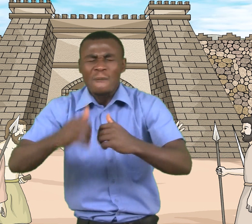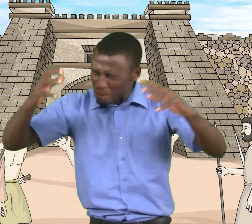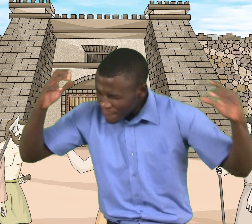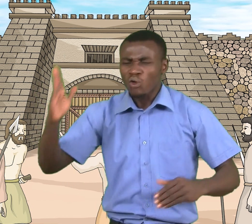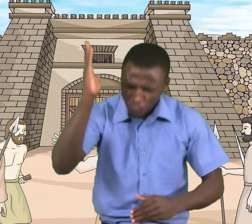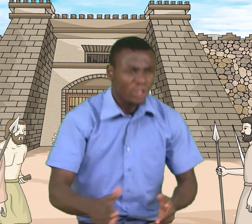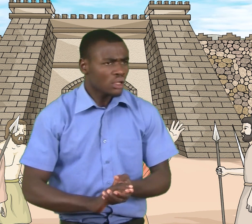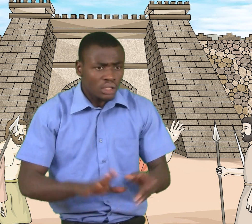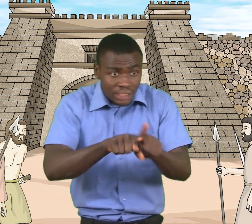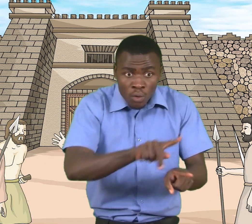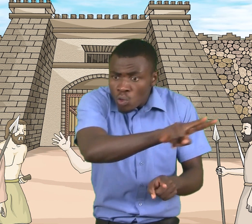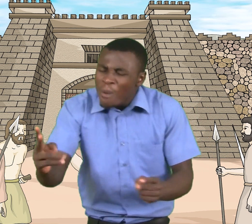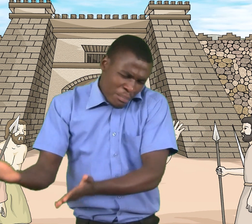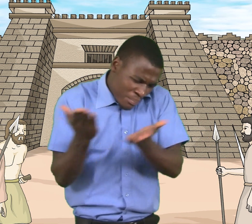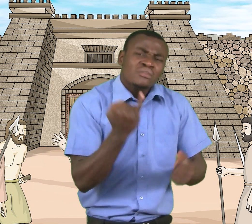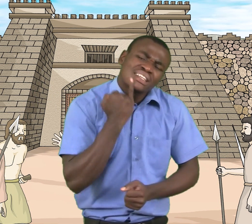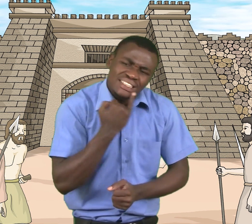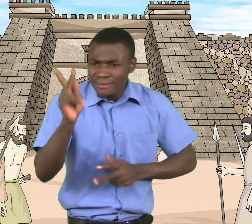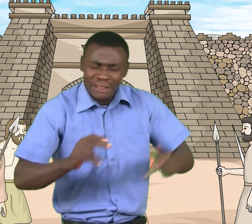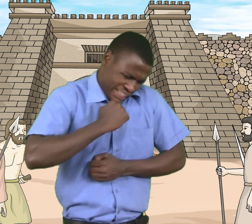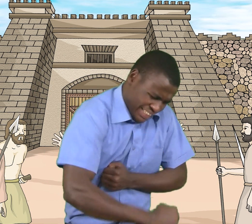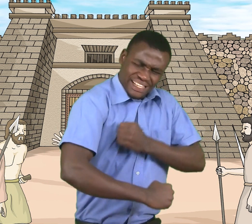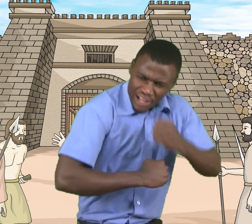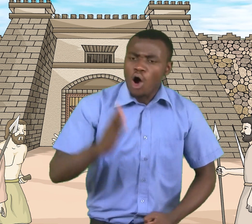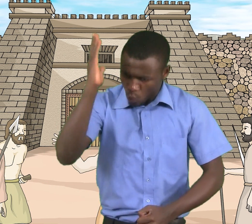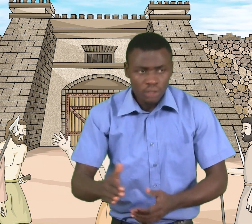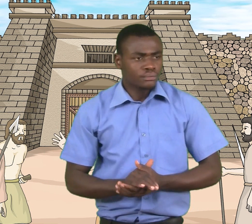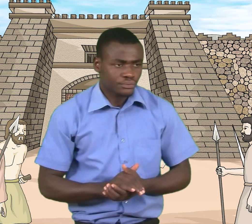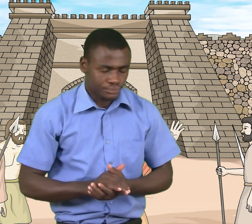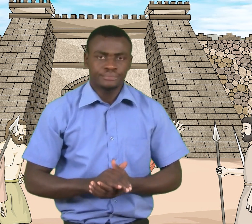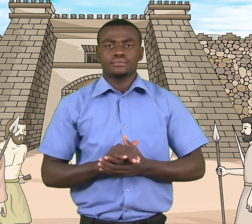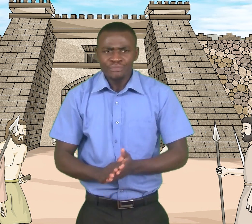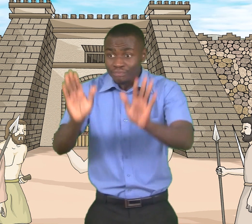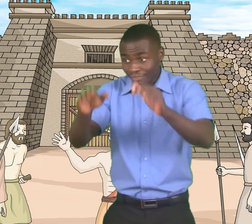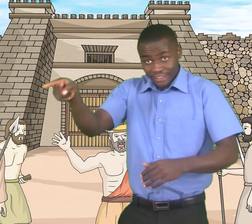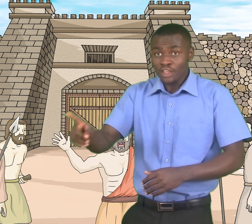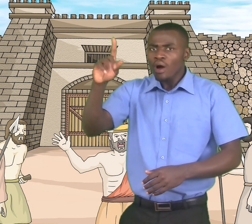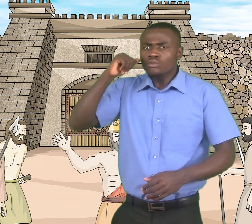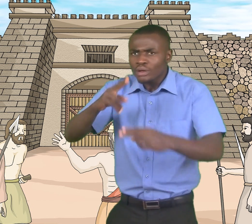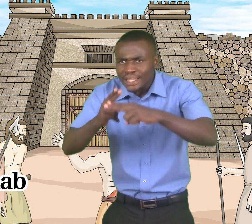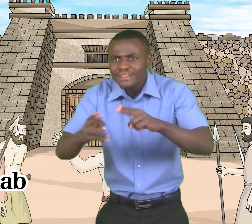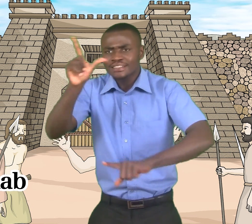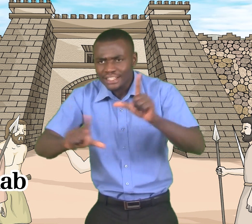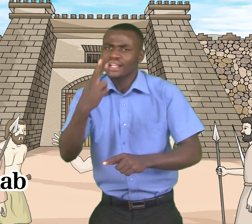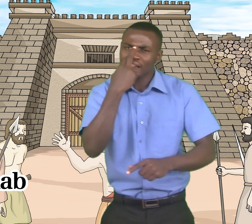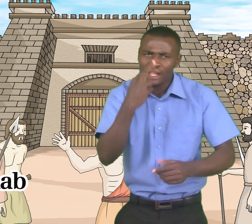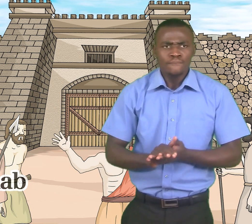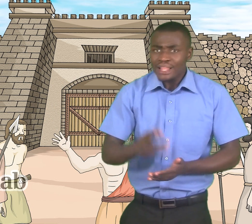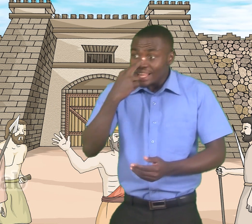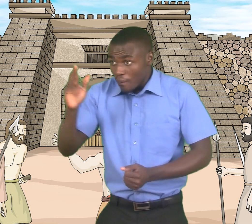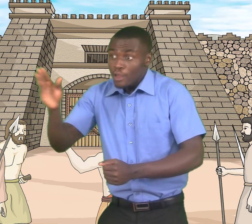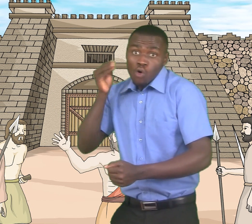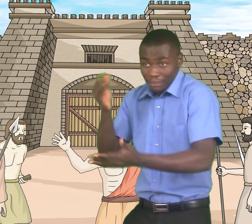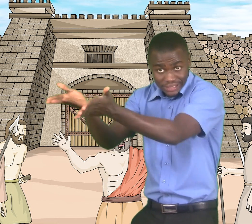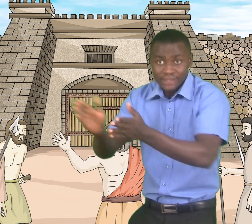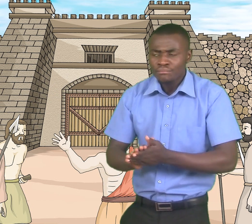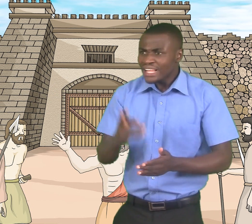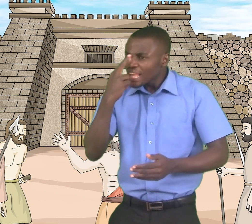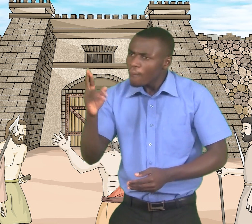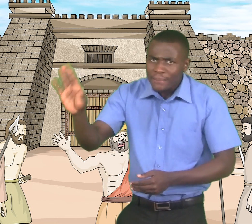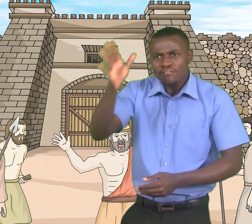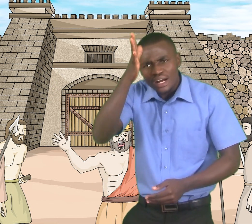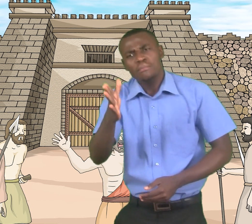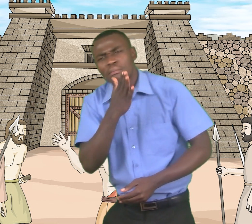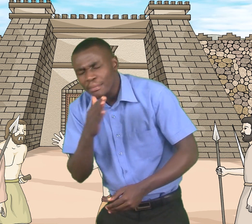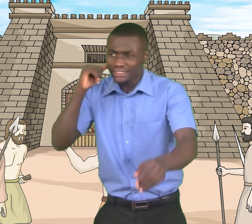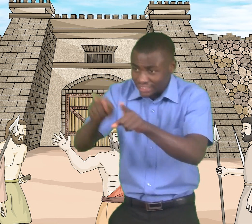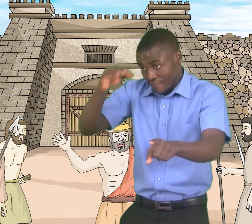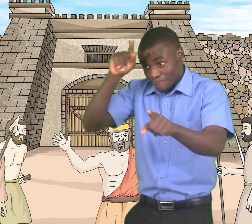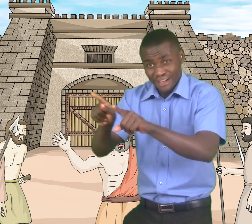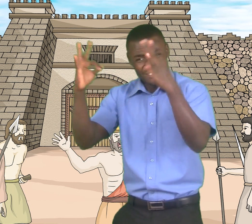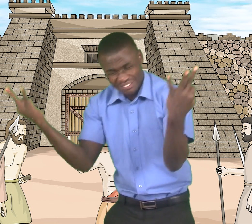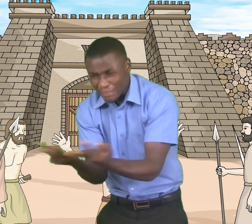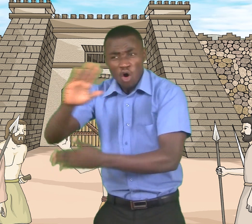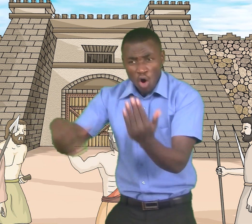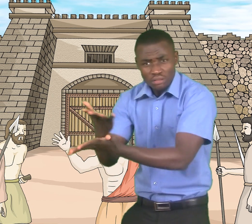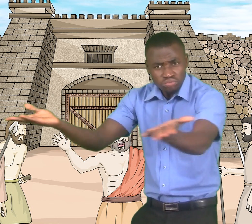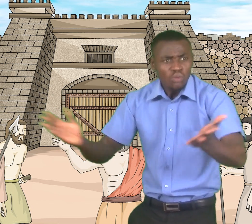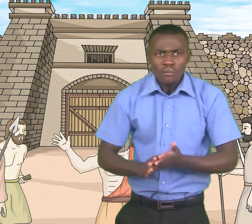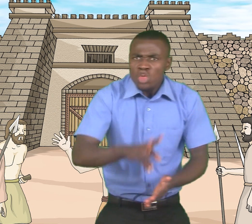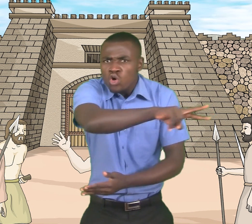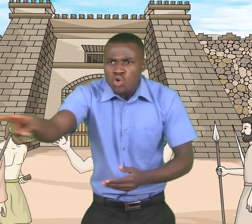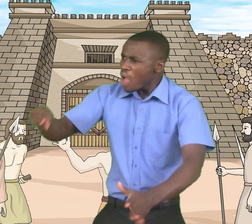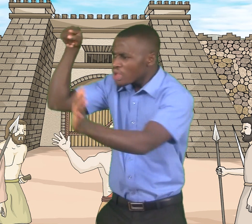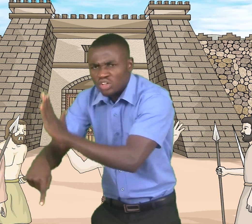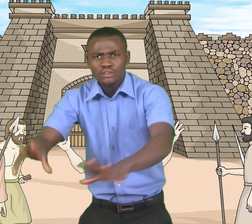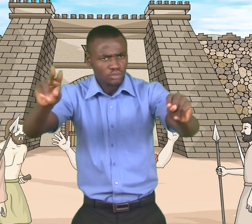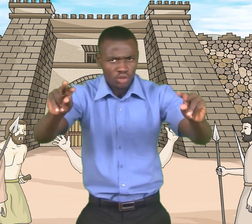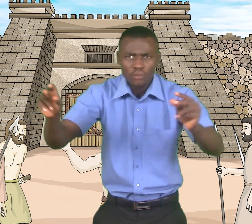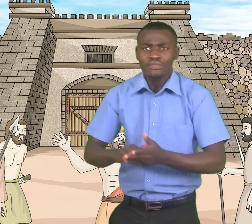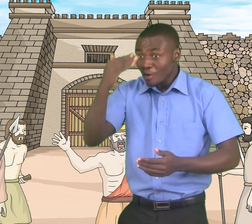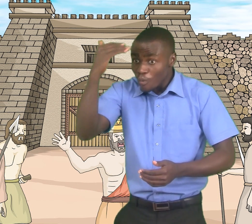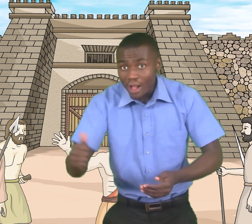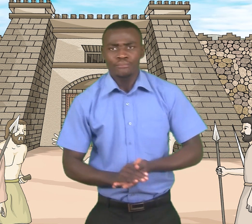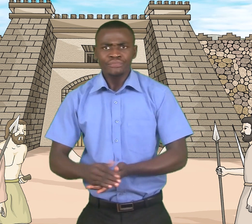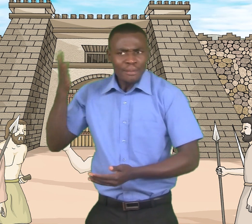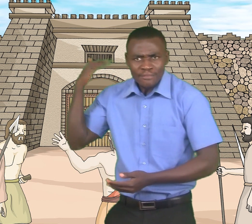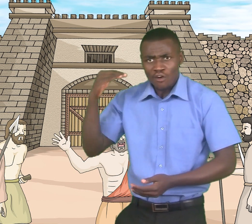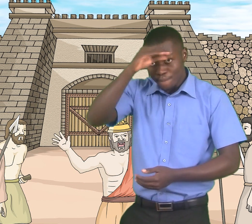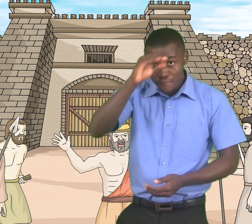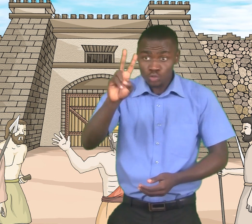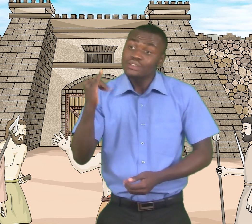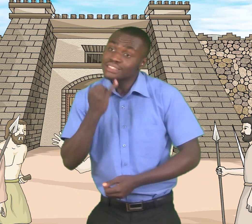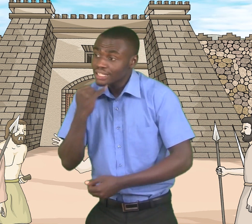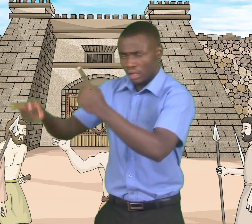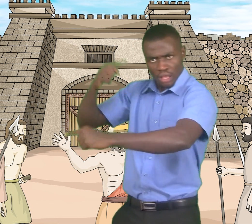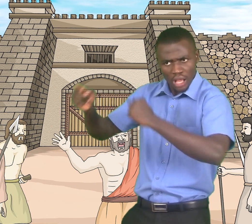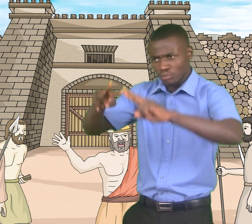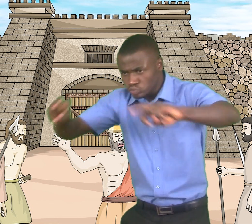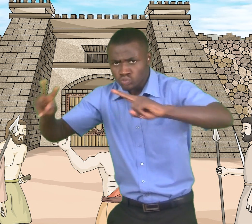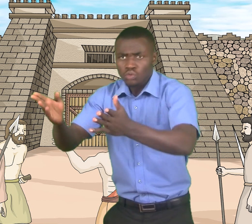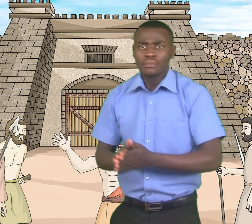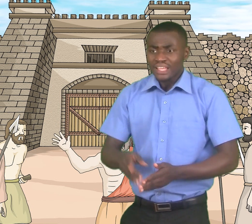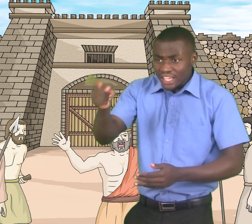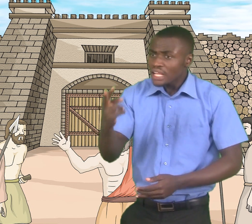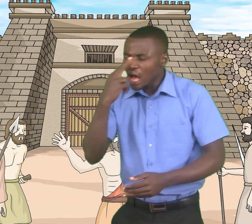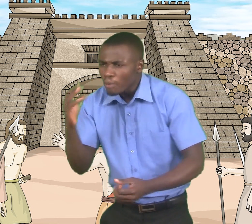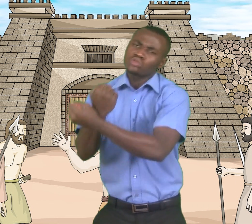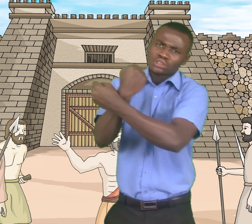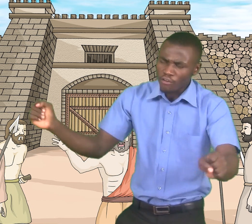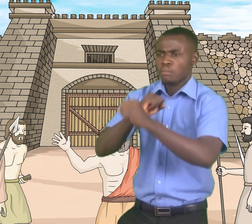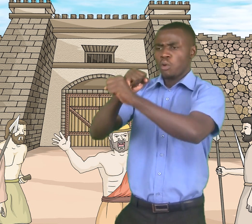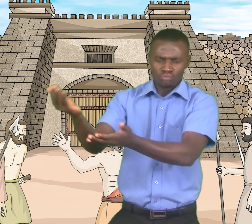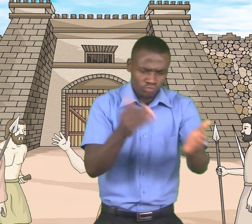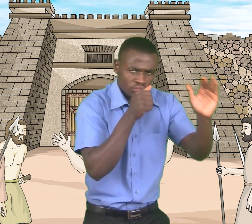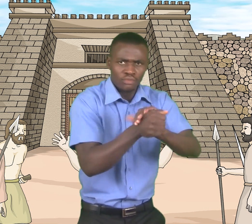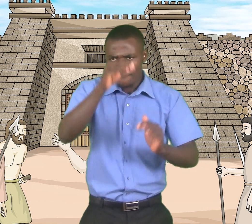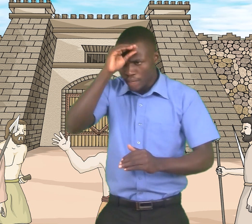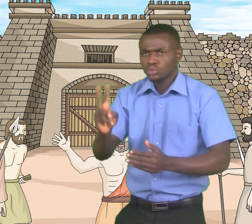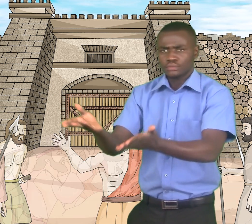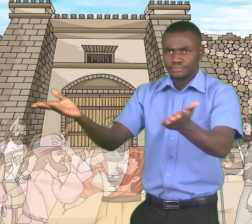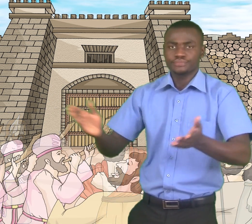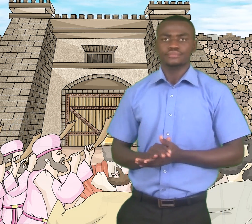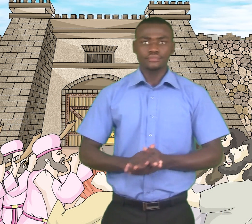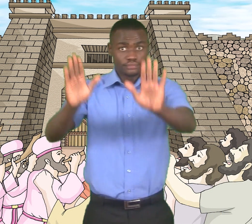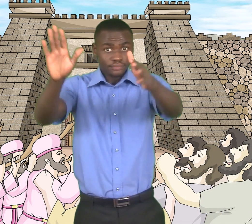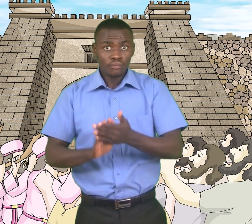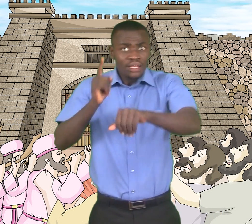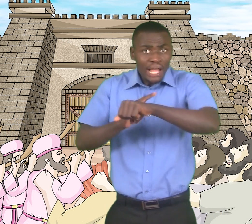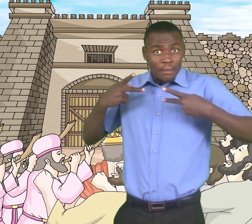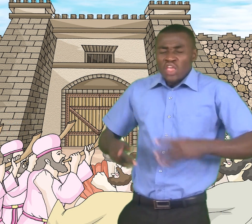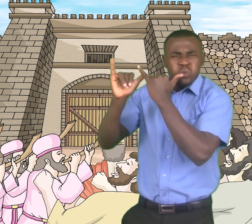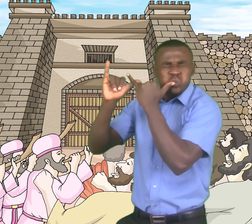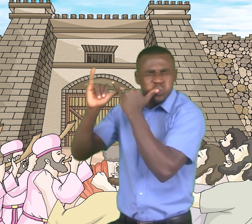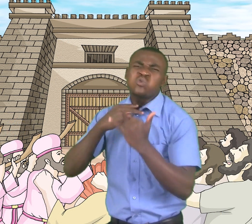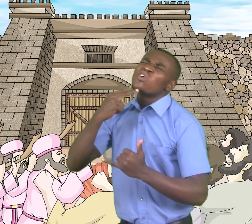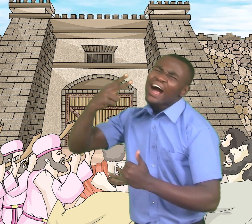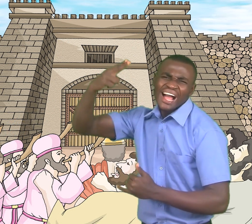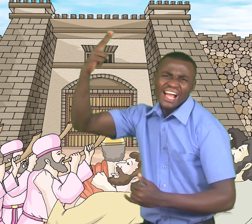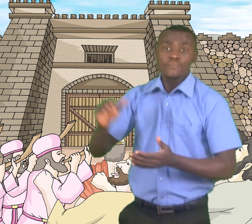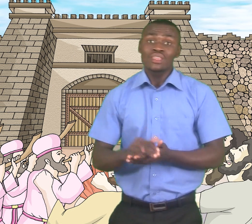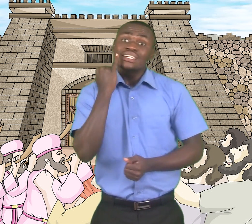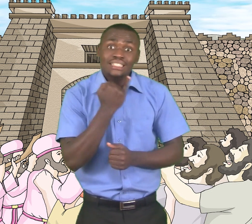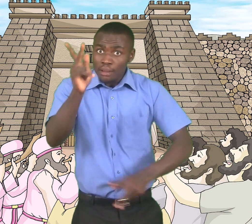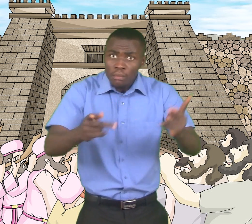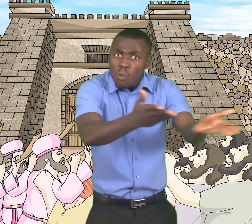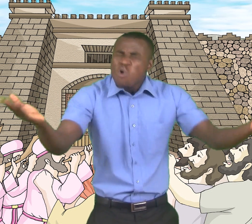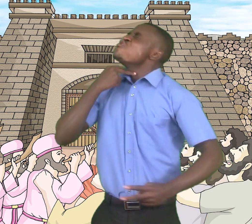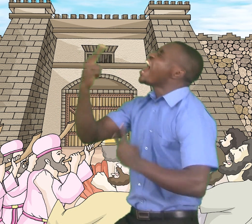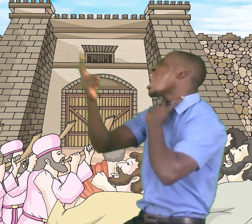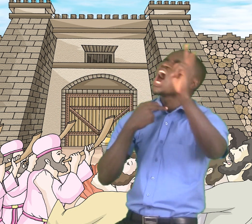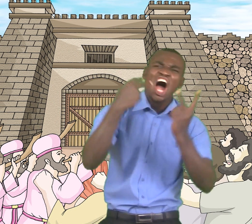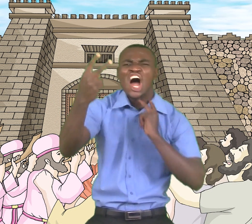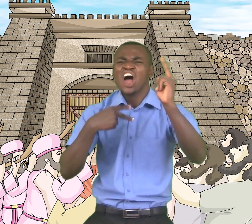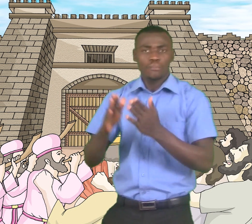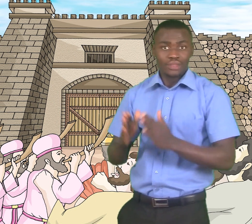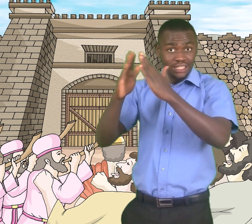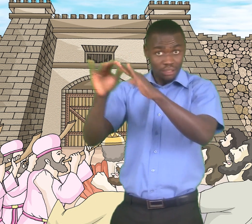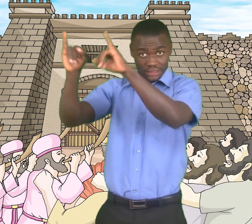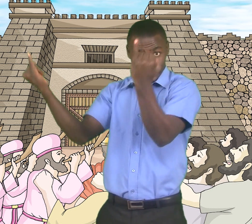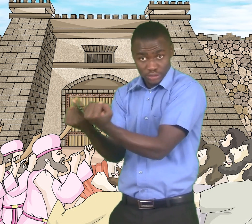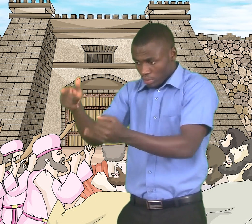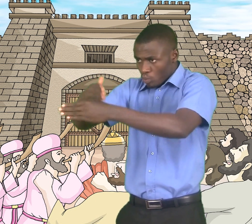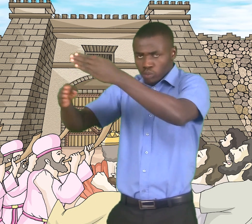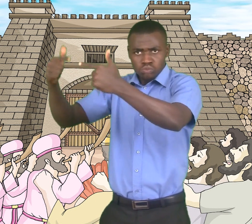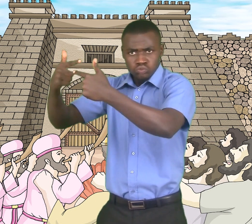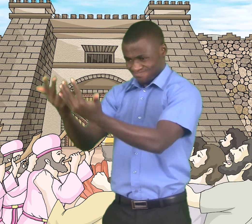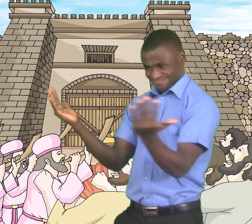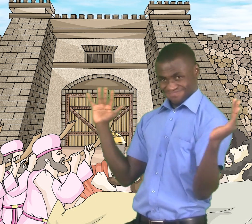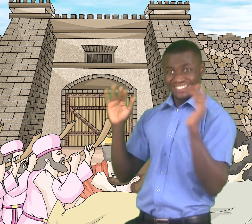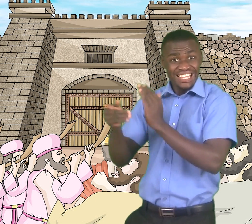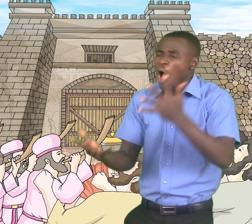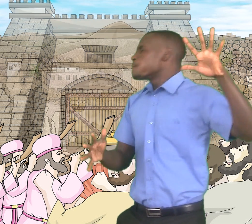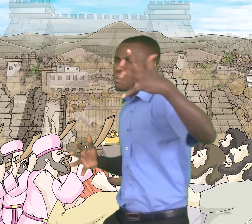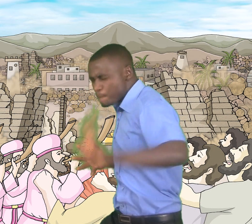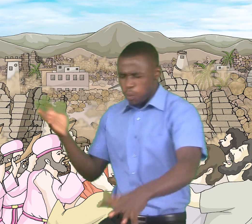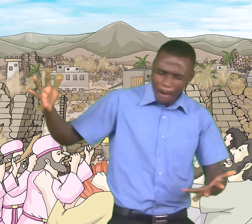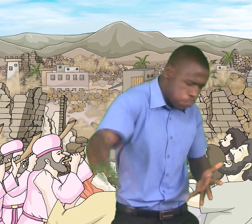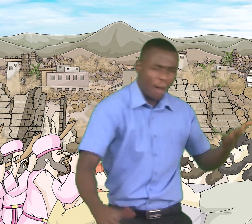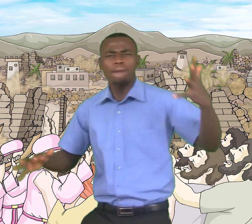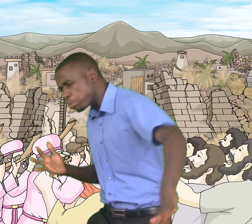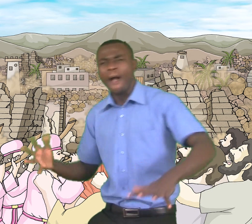If you take any of these, you will set apart the camp of Israel for destruction and bring disaster upon it. For all the silver and gold and all the articles of bronze and iron are holy to the LORD; they must go into His treasury.” So when the rams’ horns sounded, the people shouted.